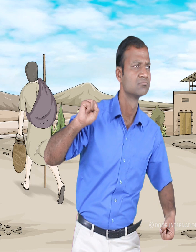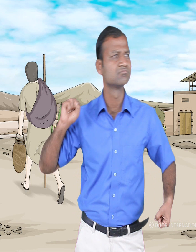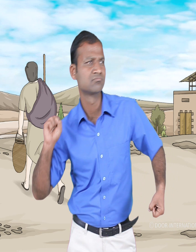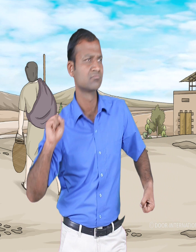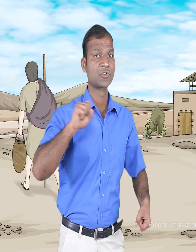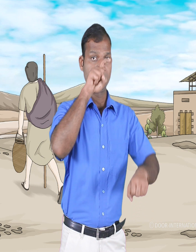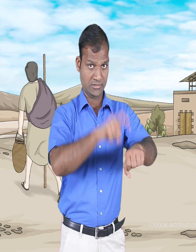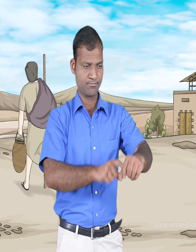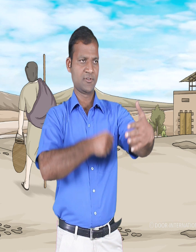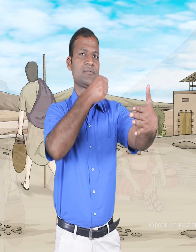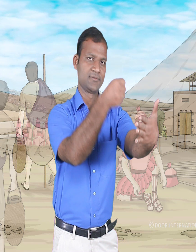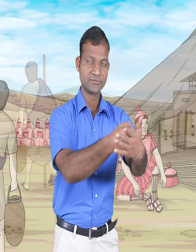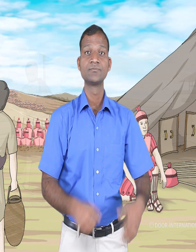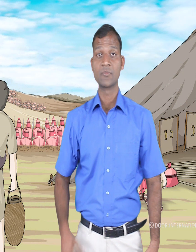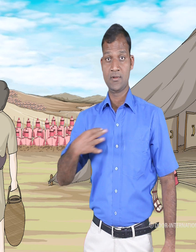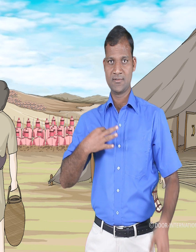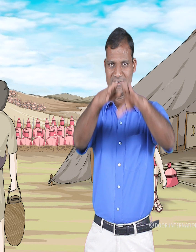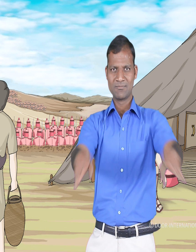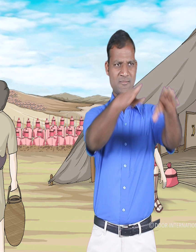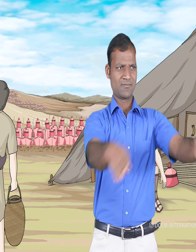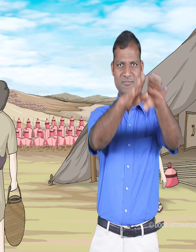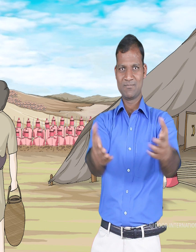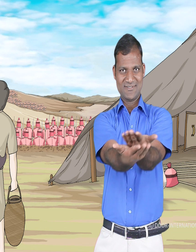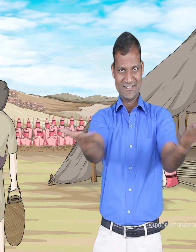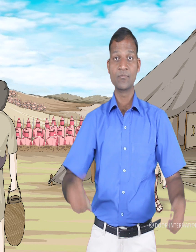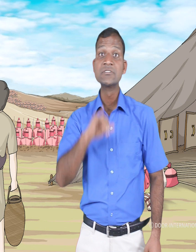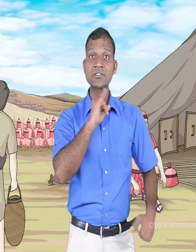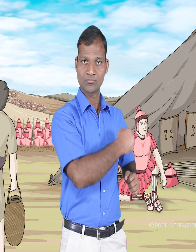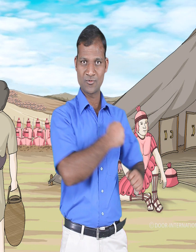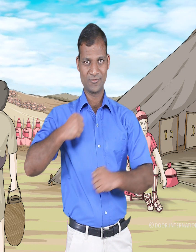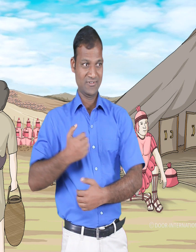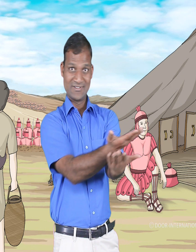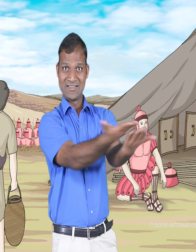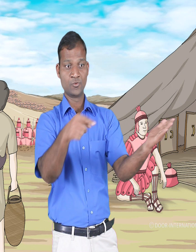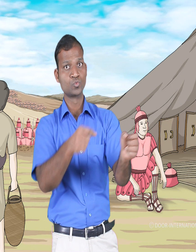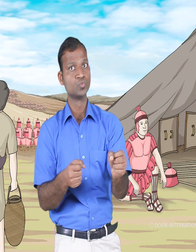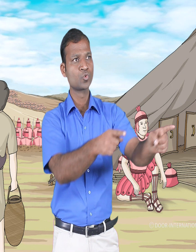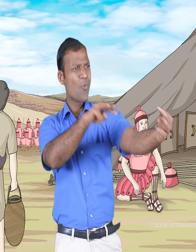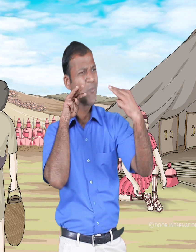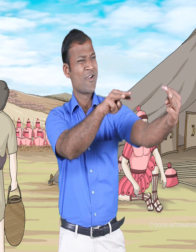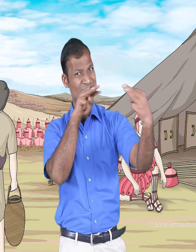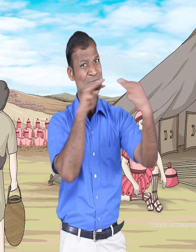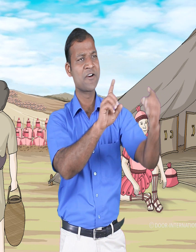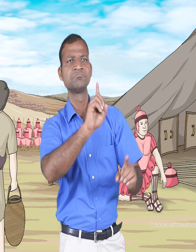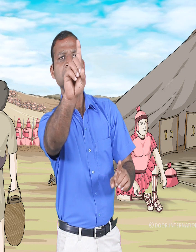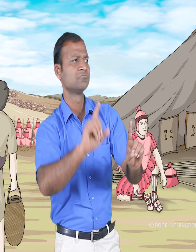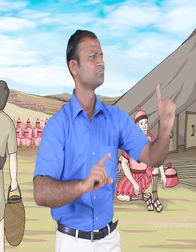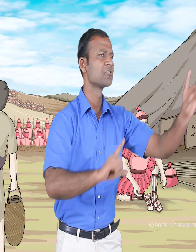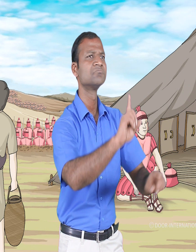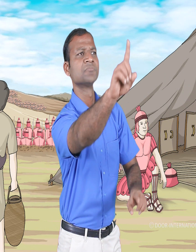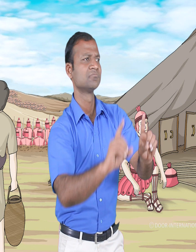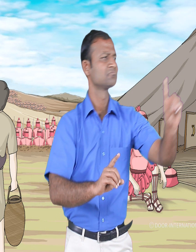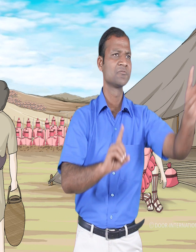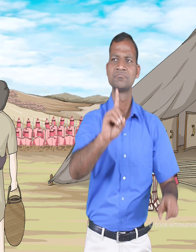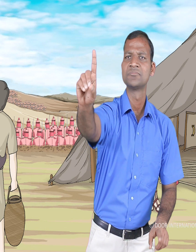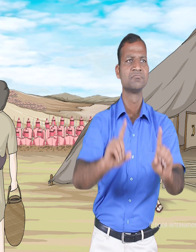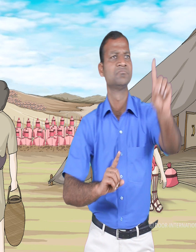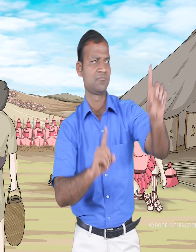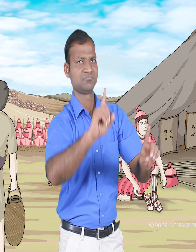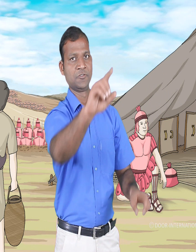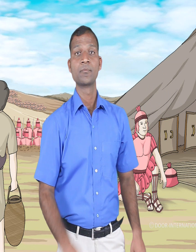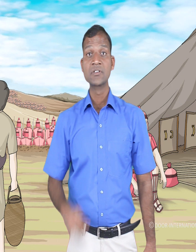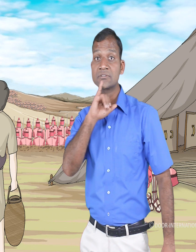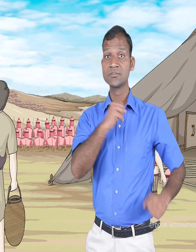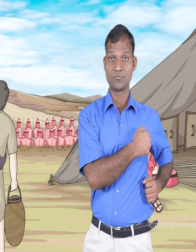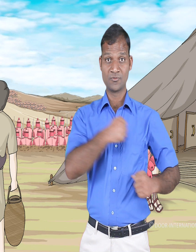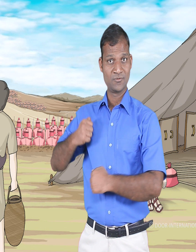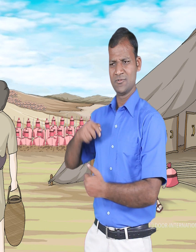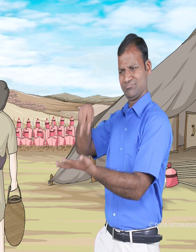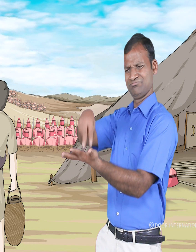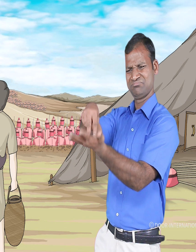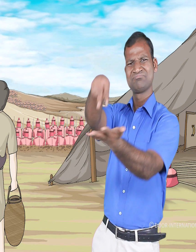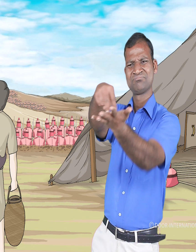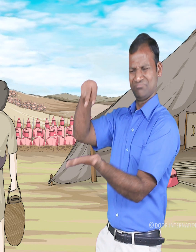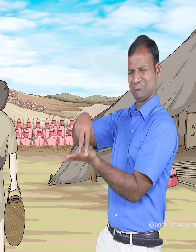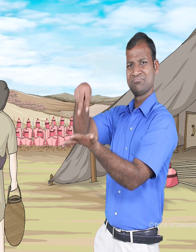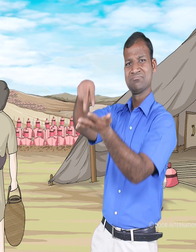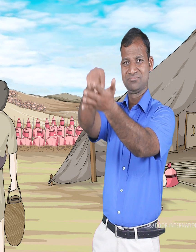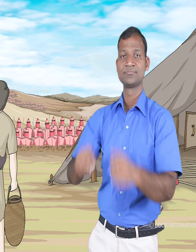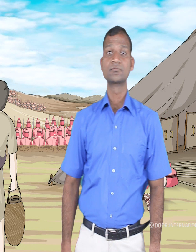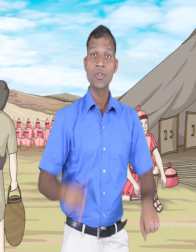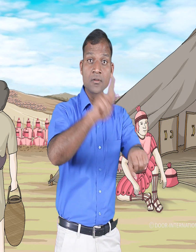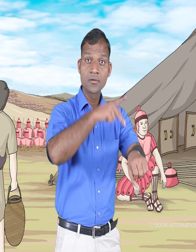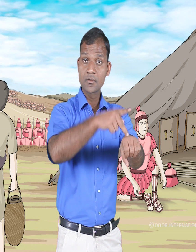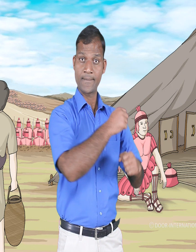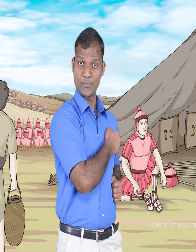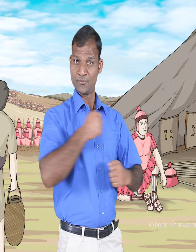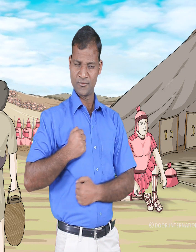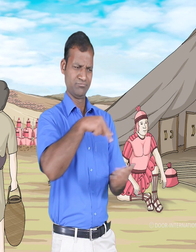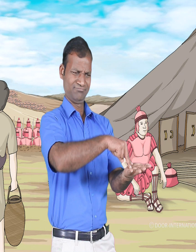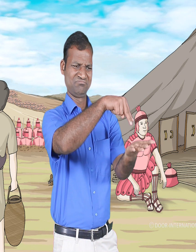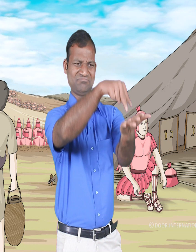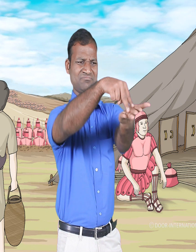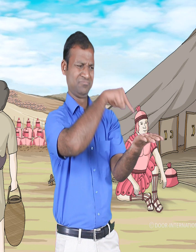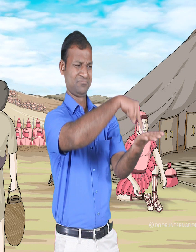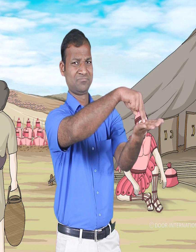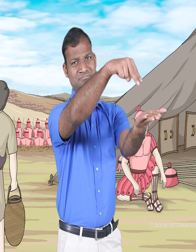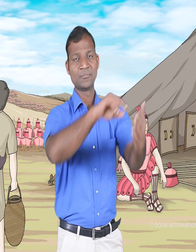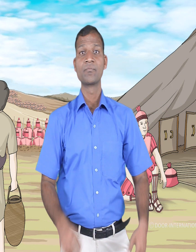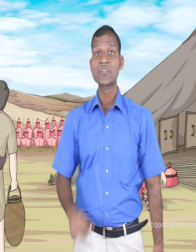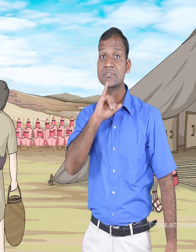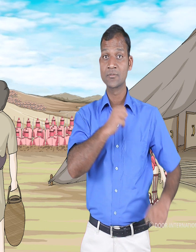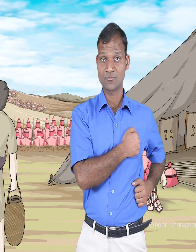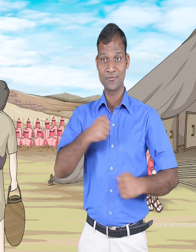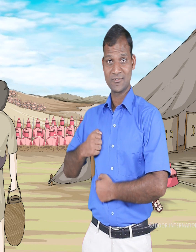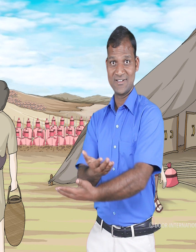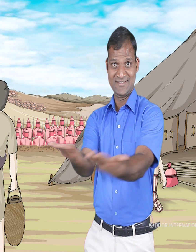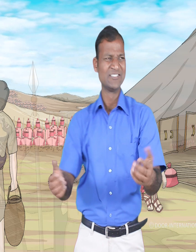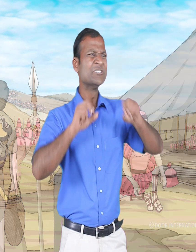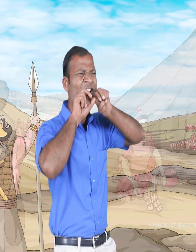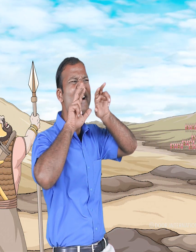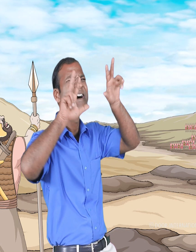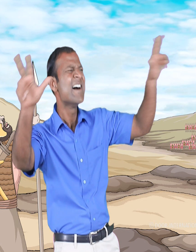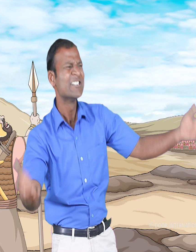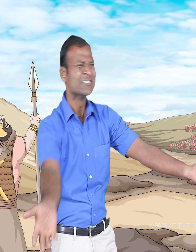He reached the camp as the army was marching out to its position and shouting the battle cry.